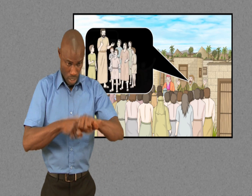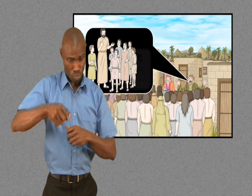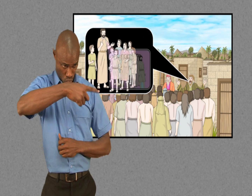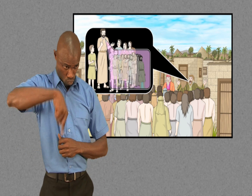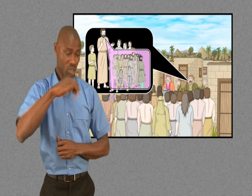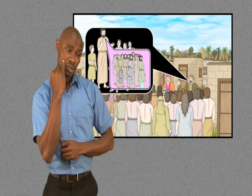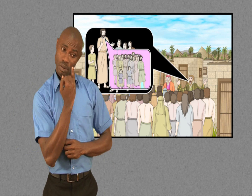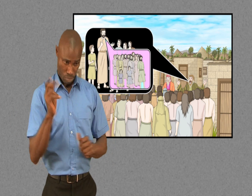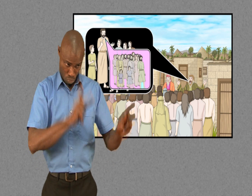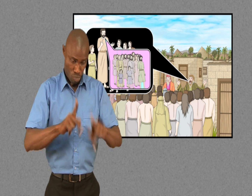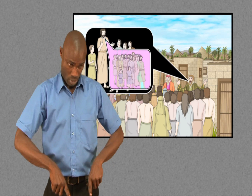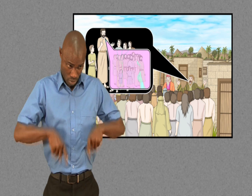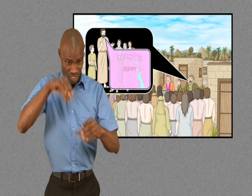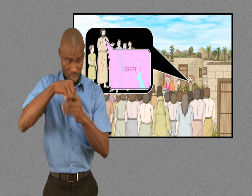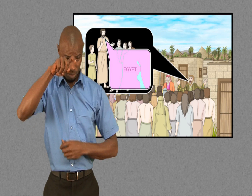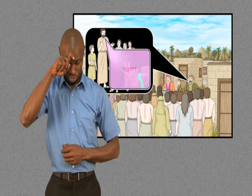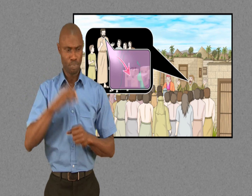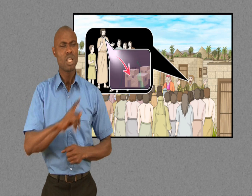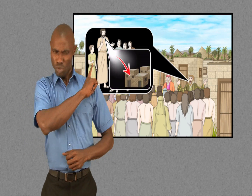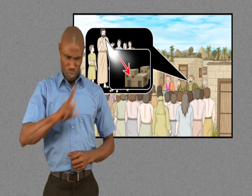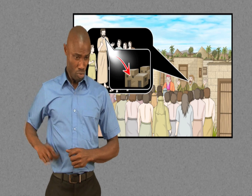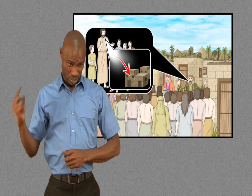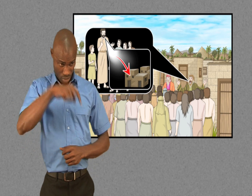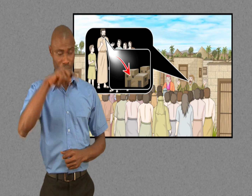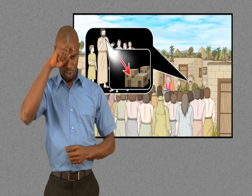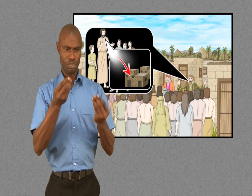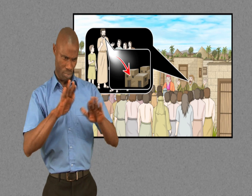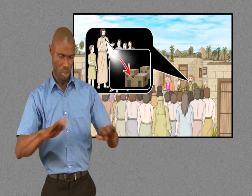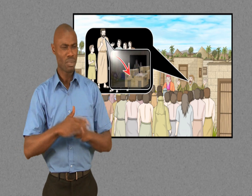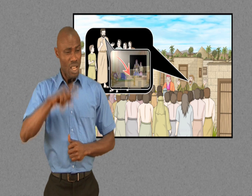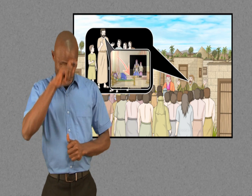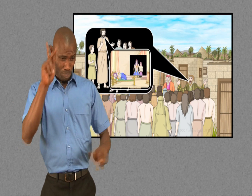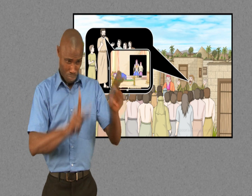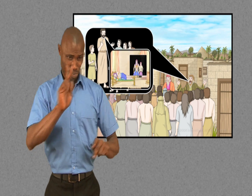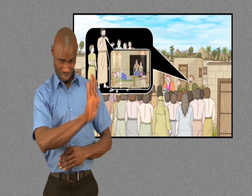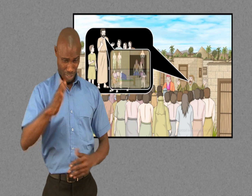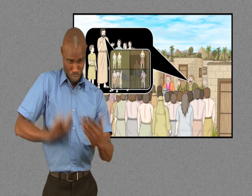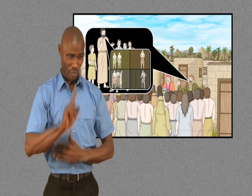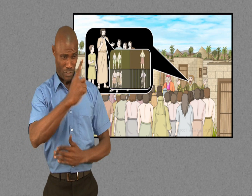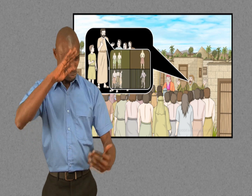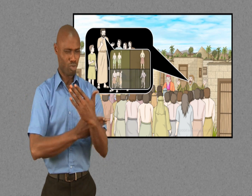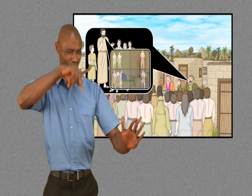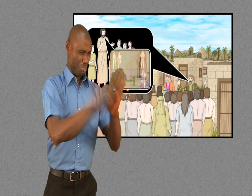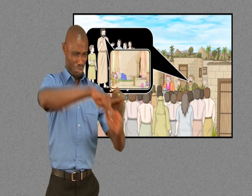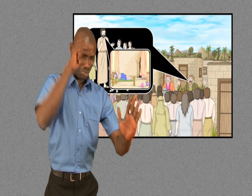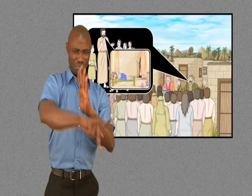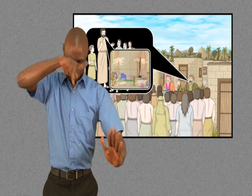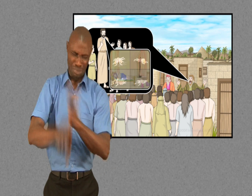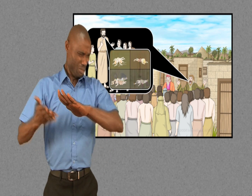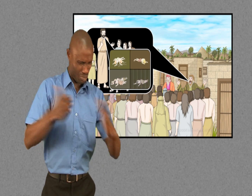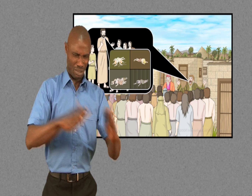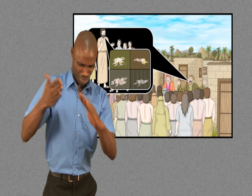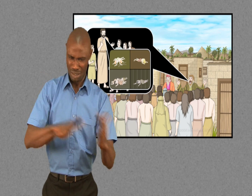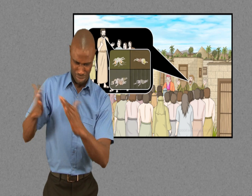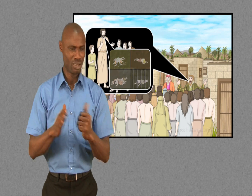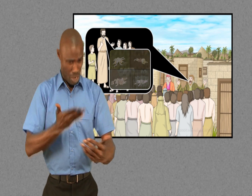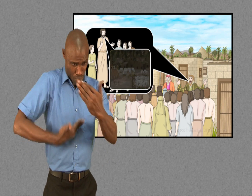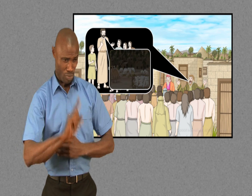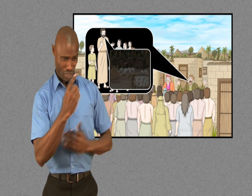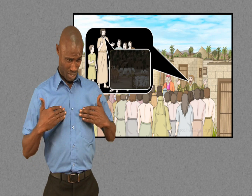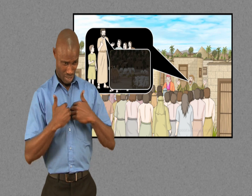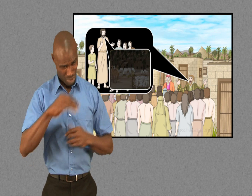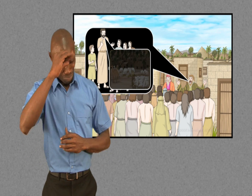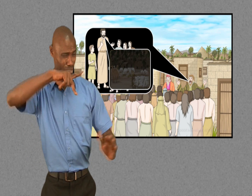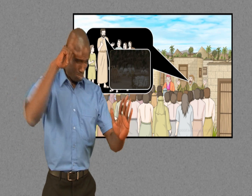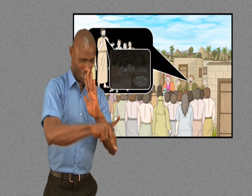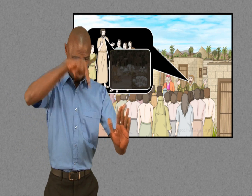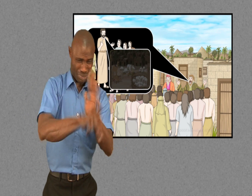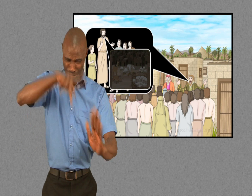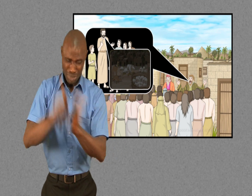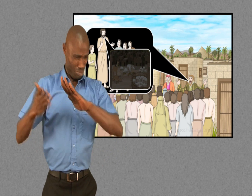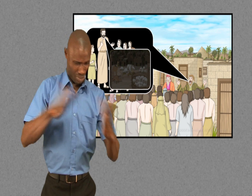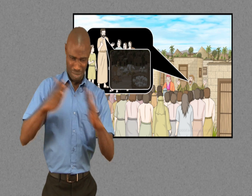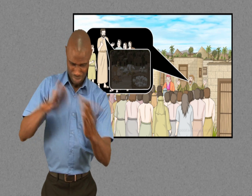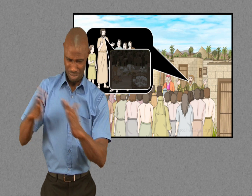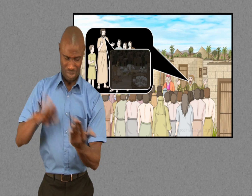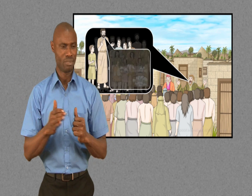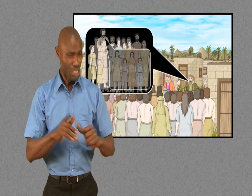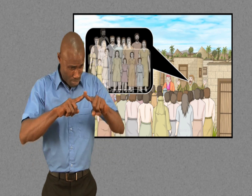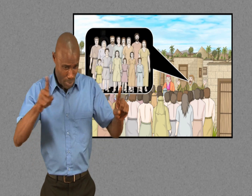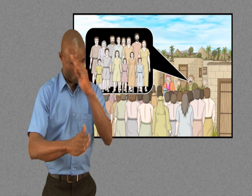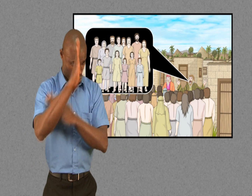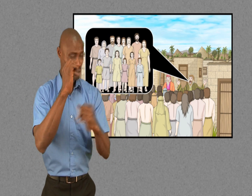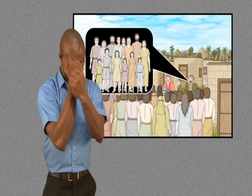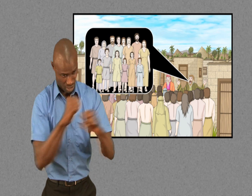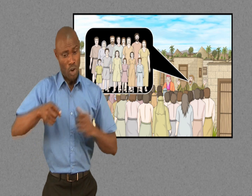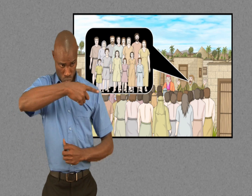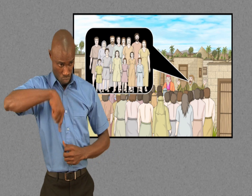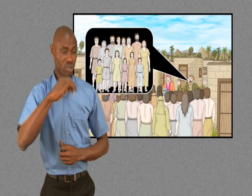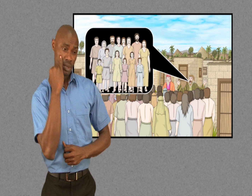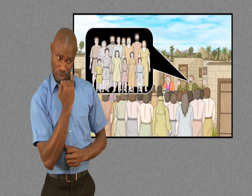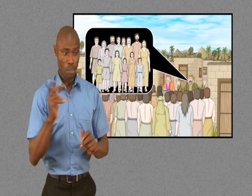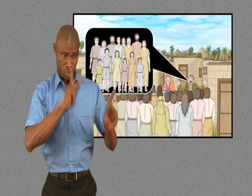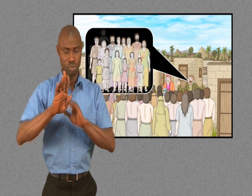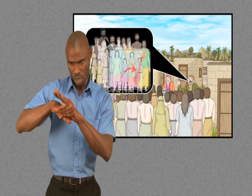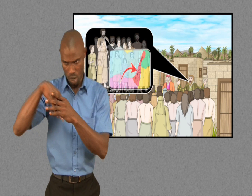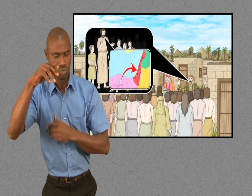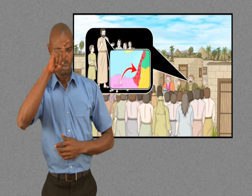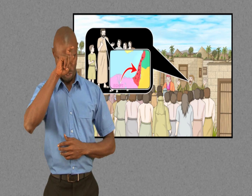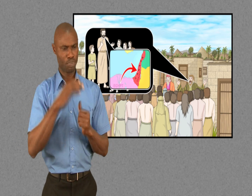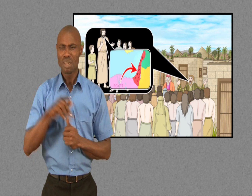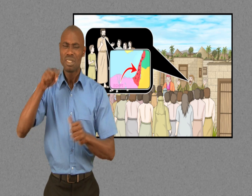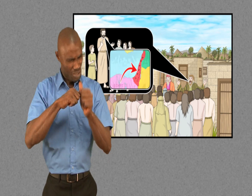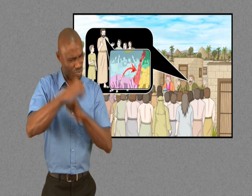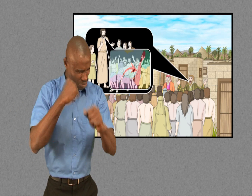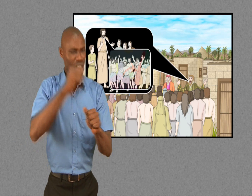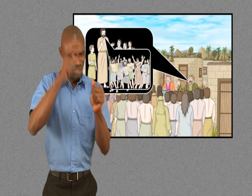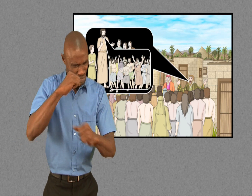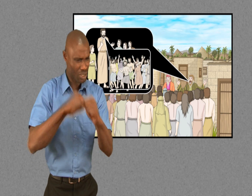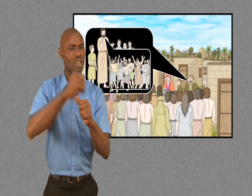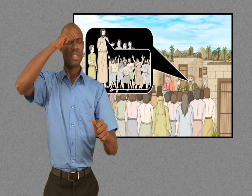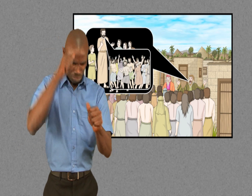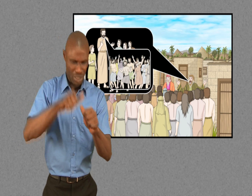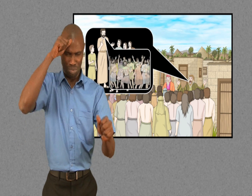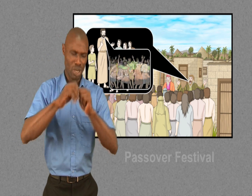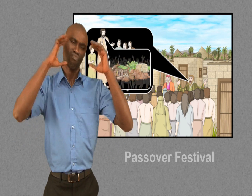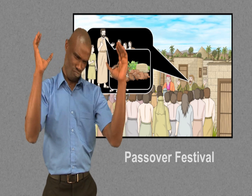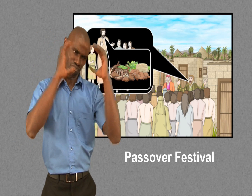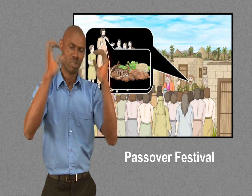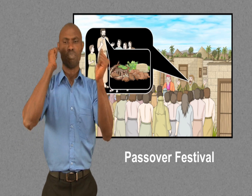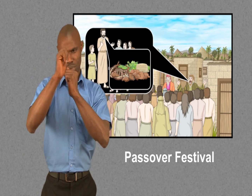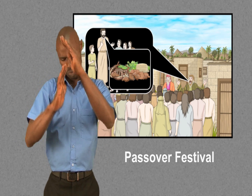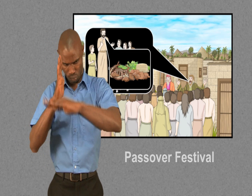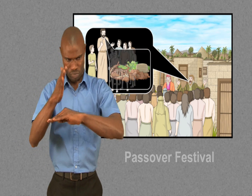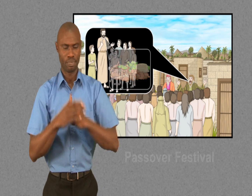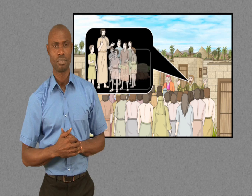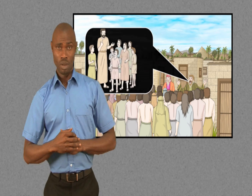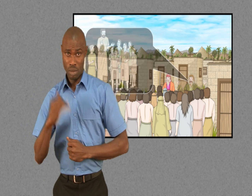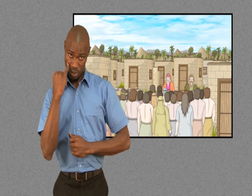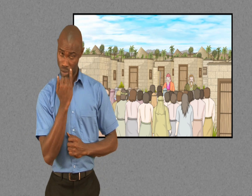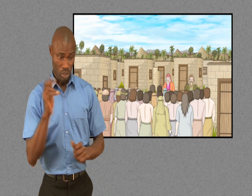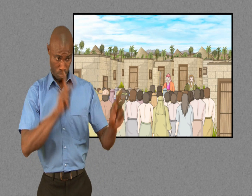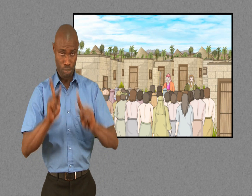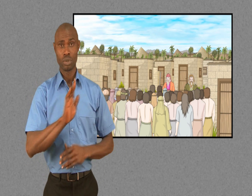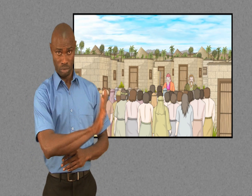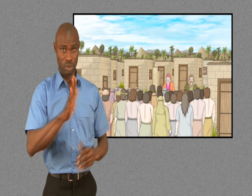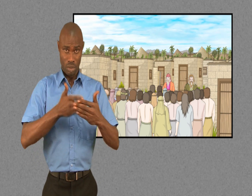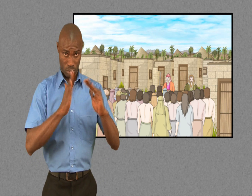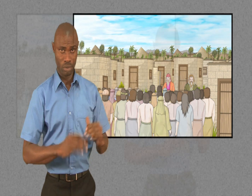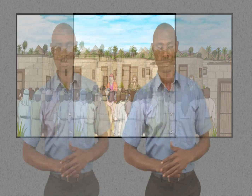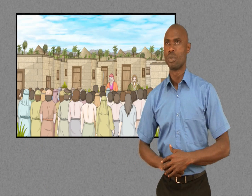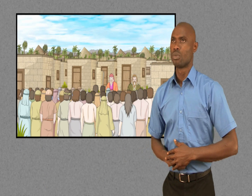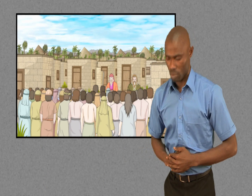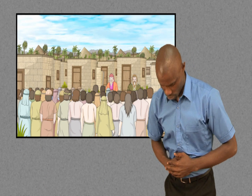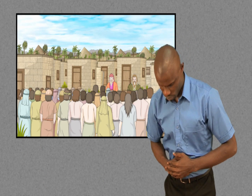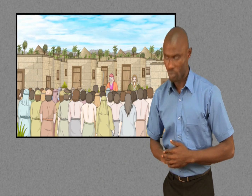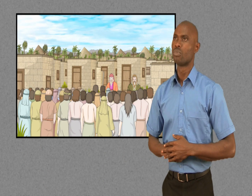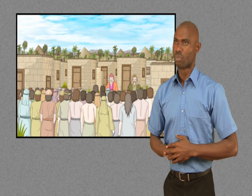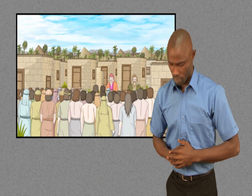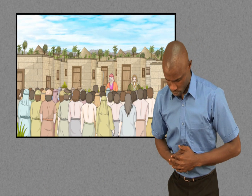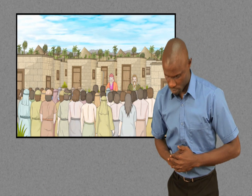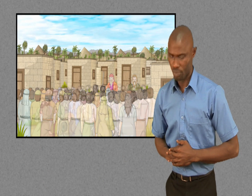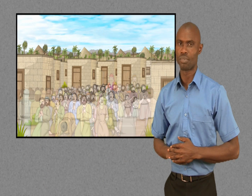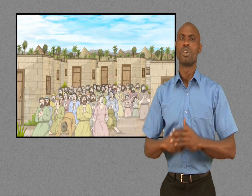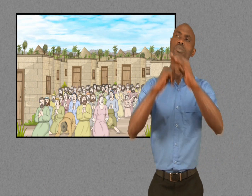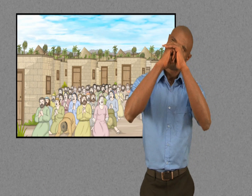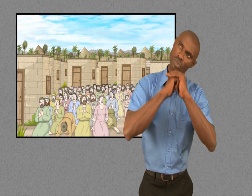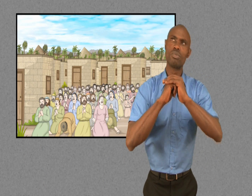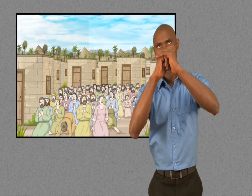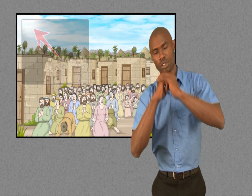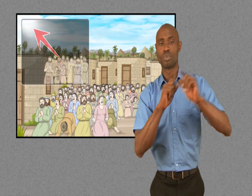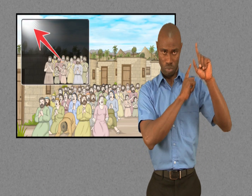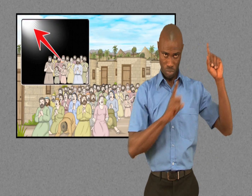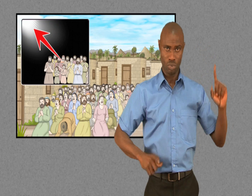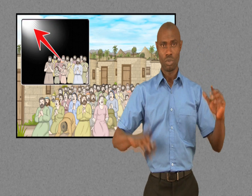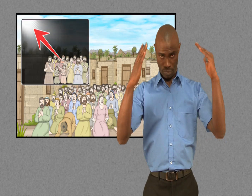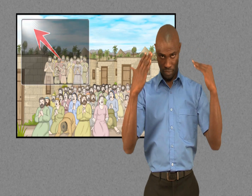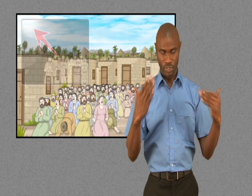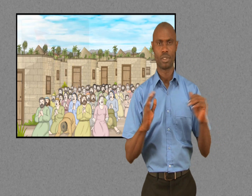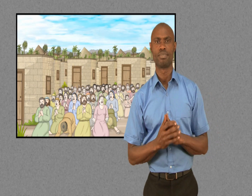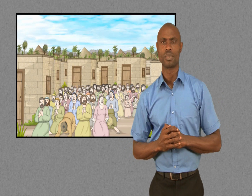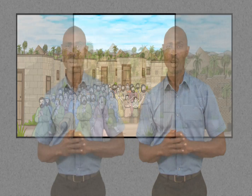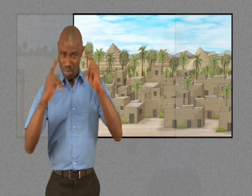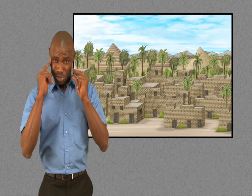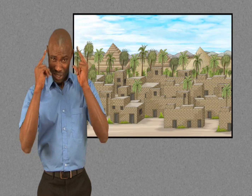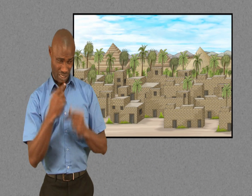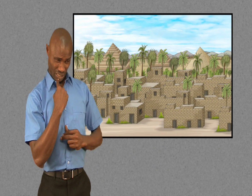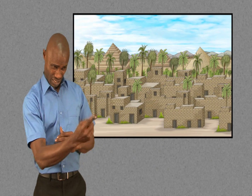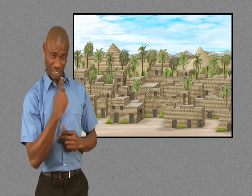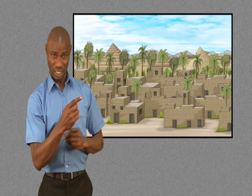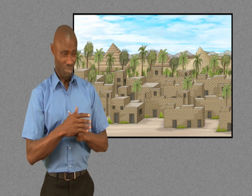you are to reply, ‘It is the Passover sacrifice to the LORD, who passed over the houses of the Israelites in Egypt when He struck down the Egyptians and spared our homes.’” Then the people bowed down and worshiped.